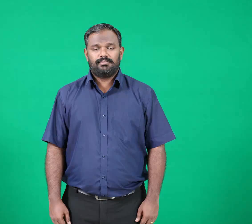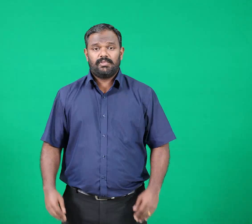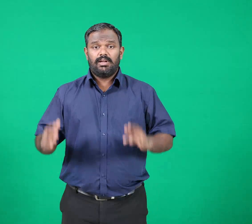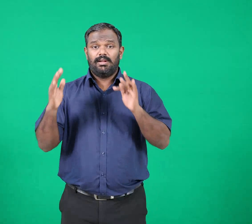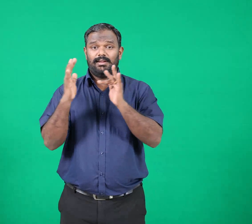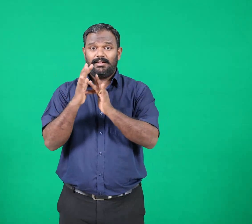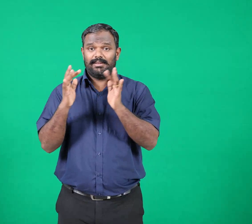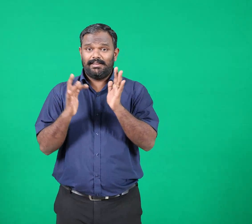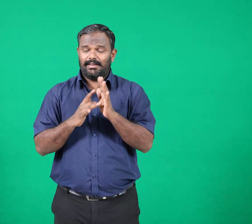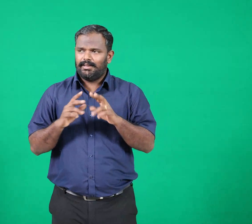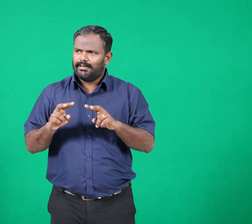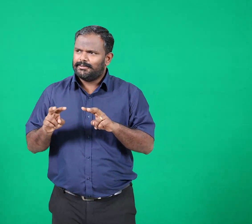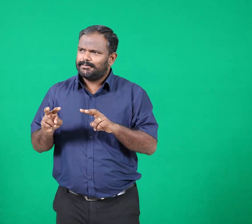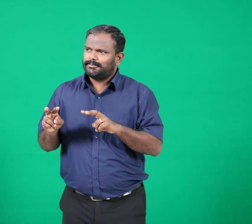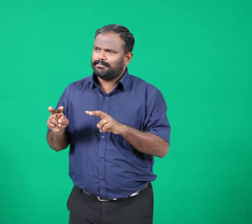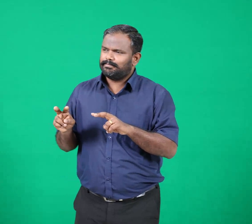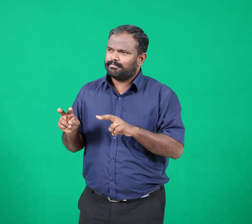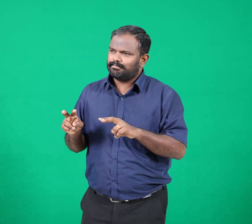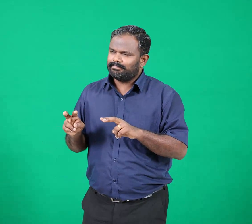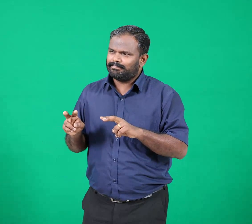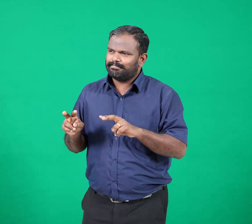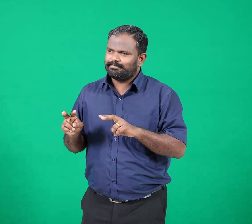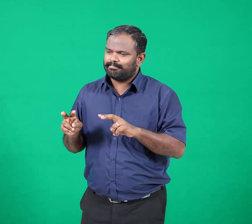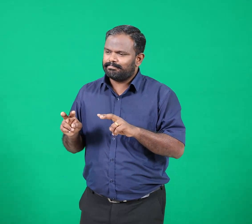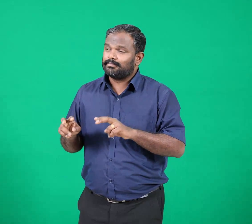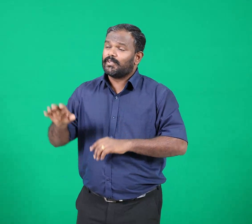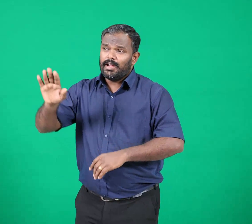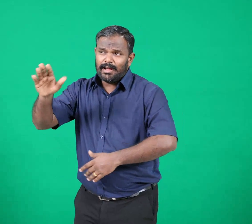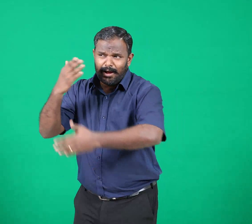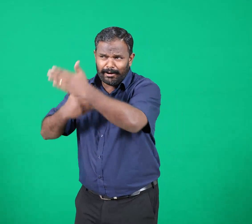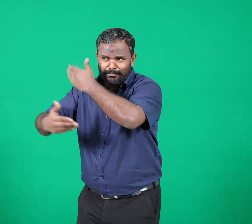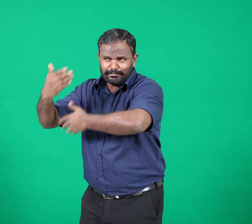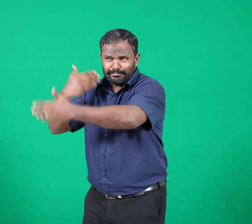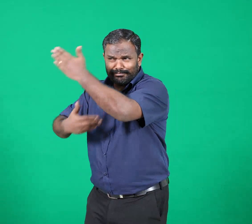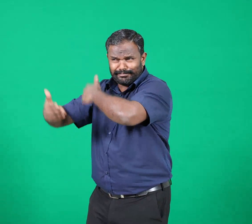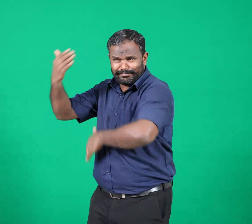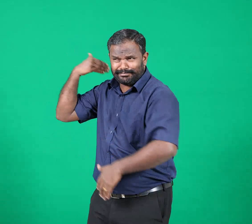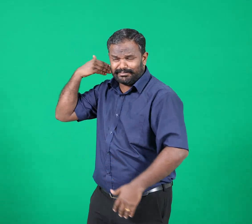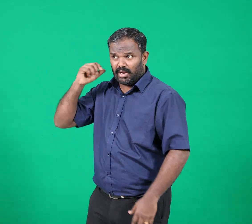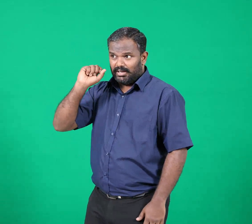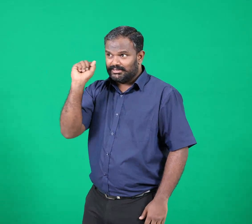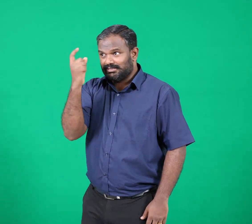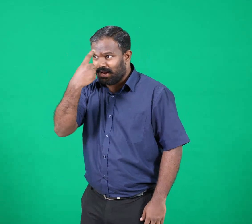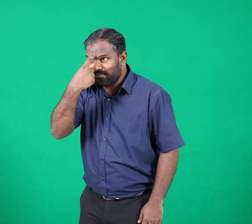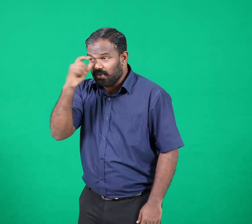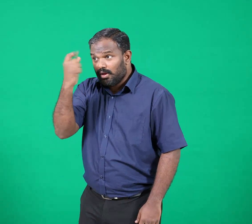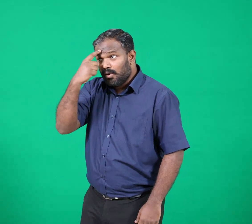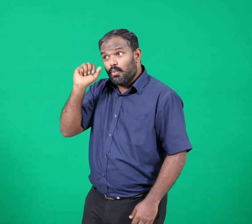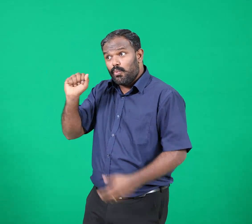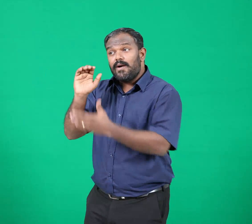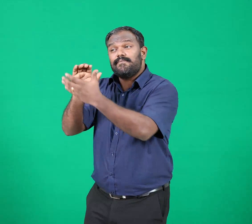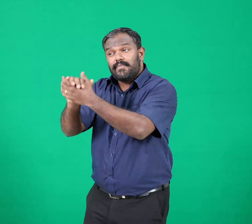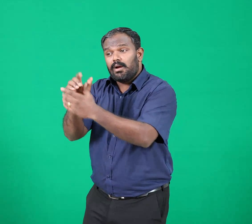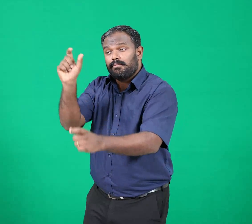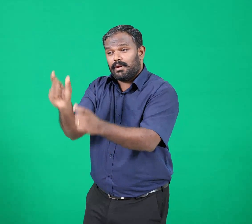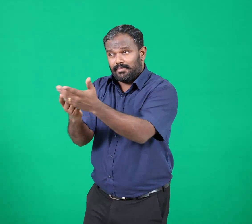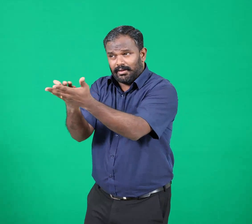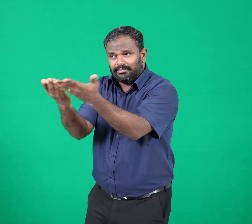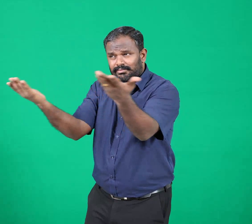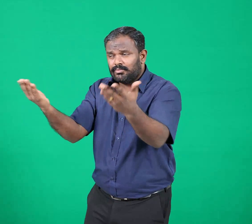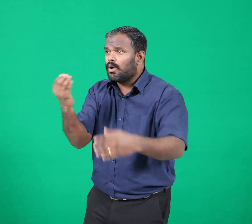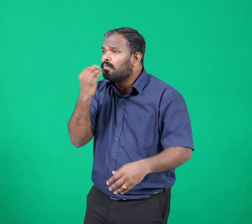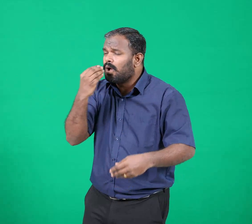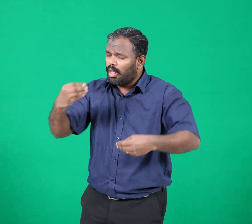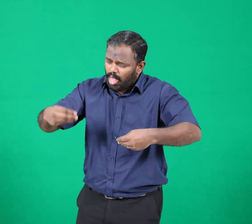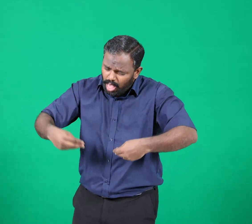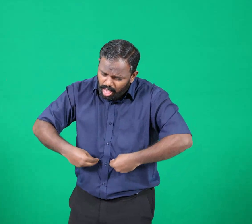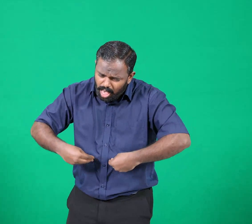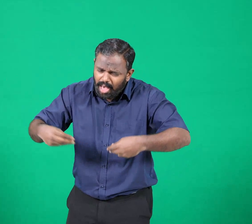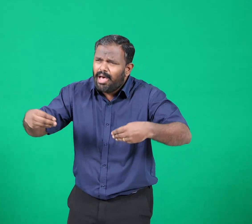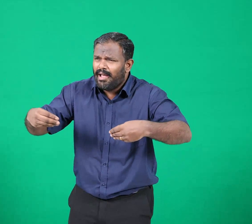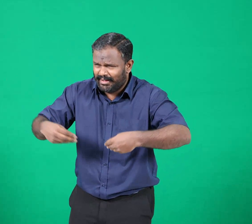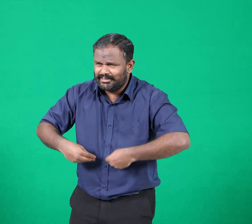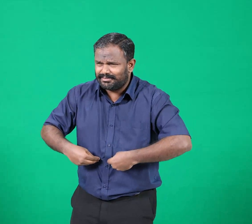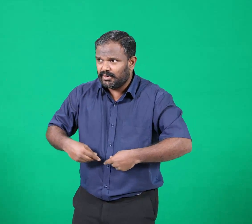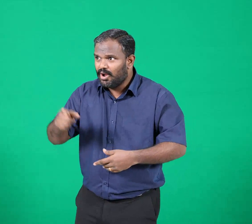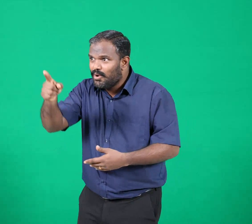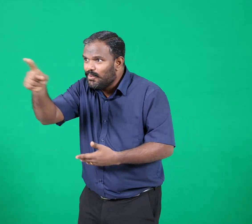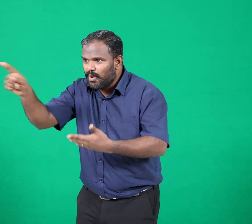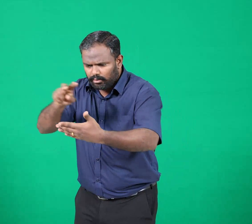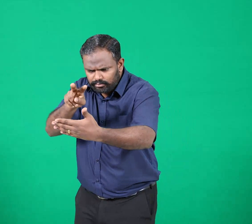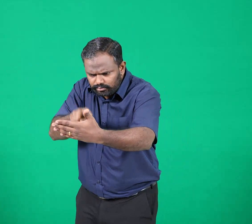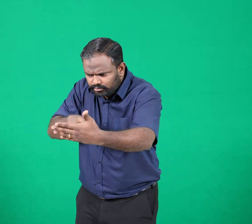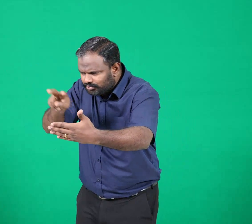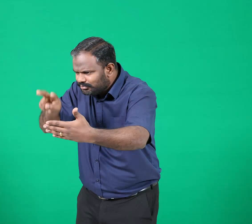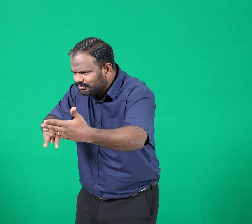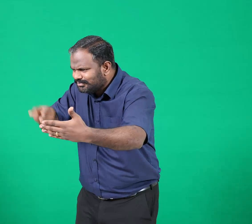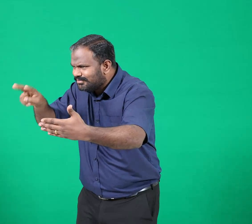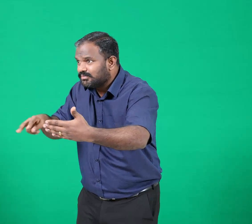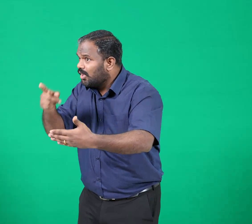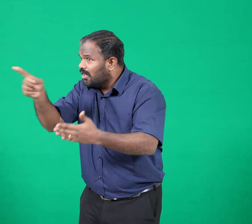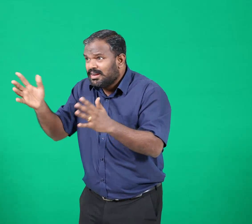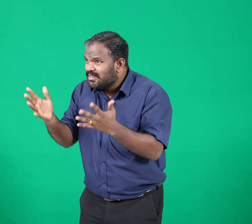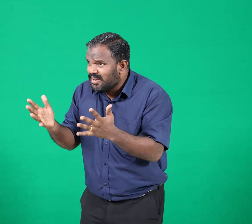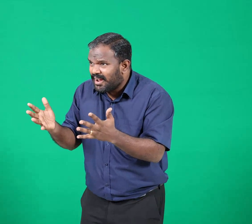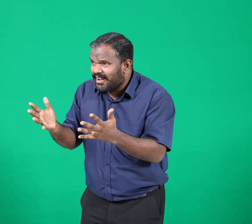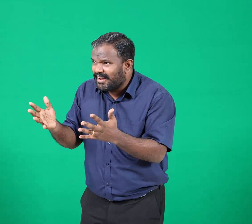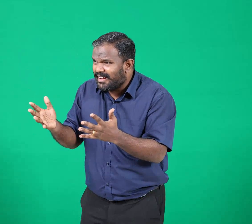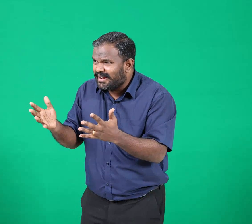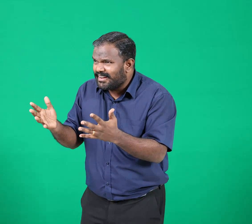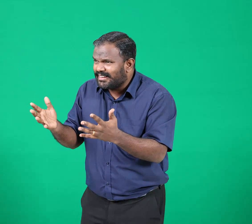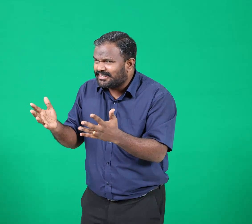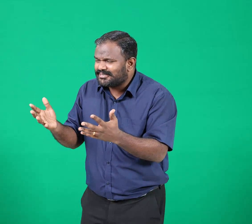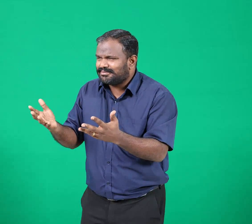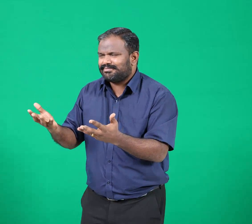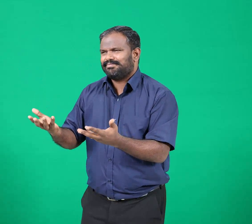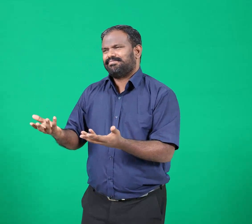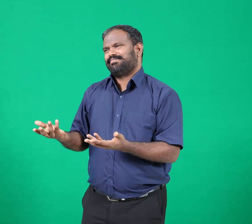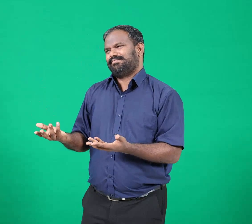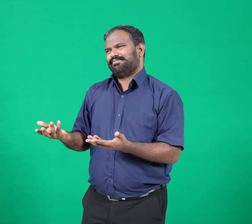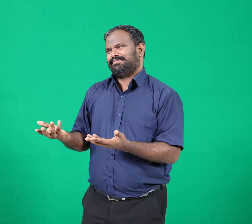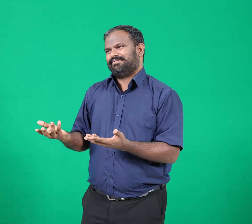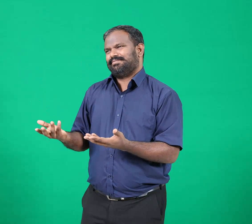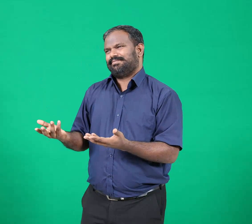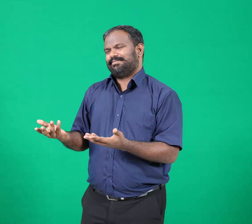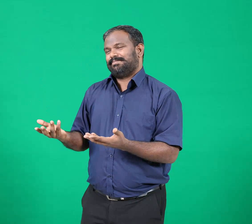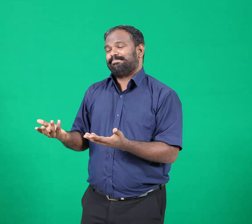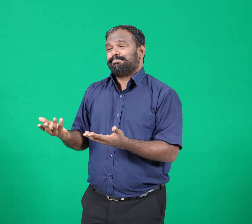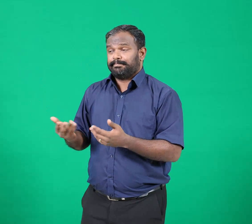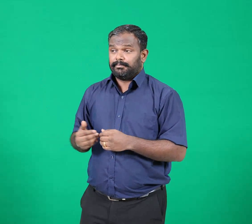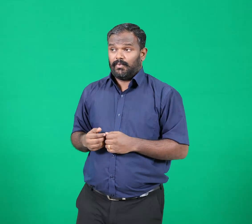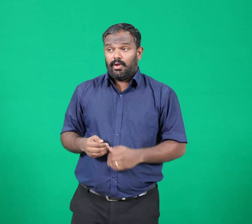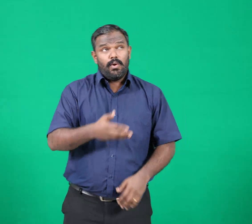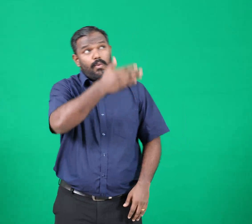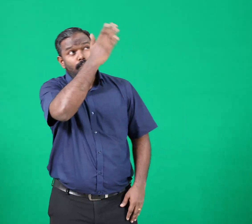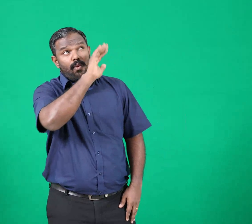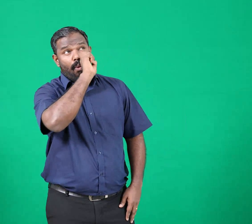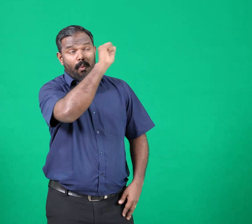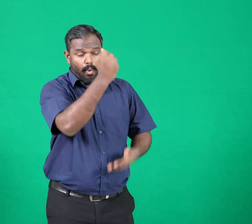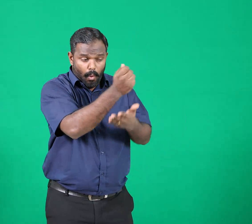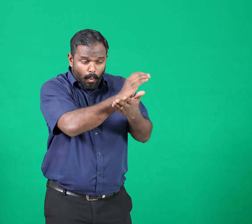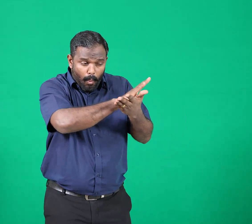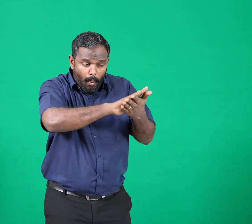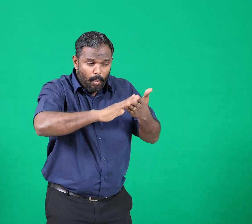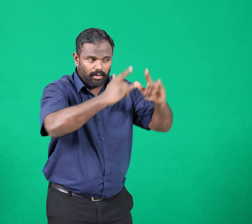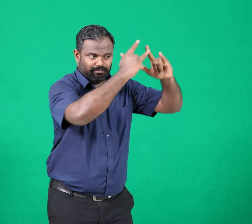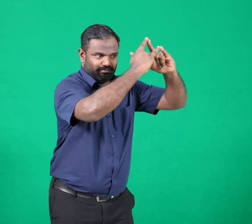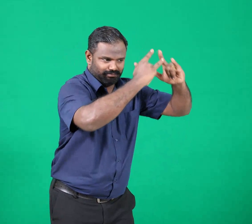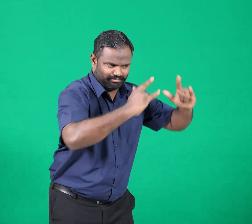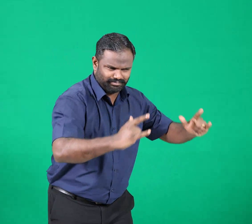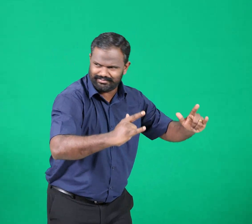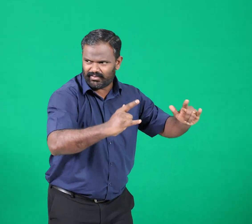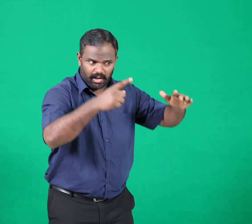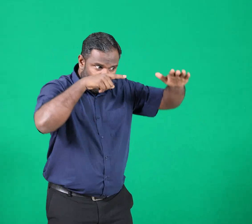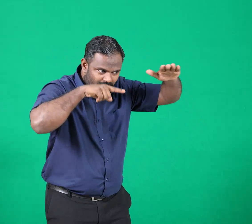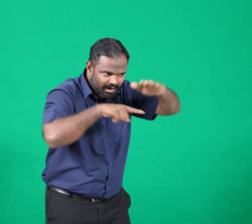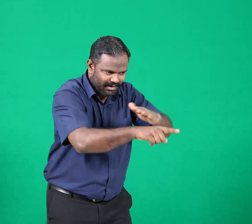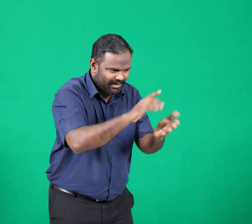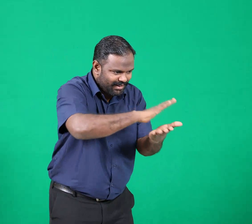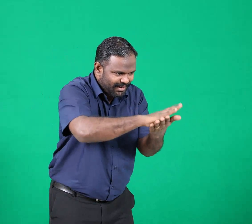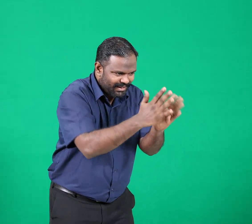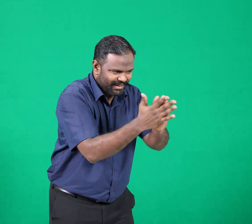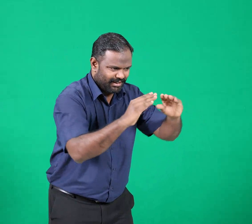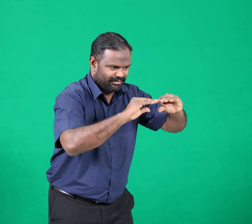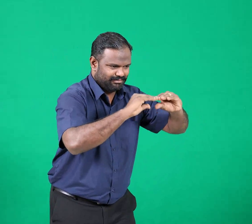Jesus replied, "Have you not read what David did when he and his companions were hungry?